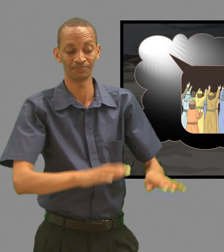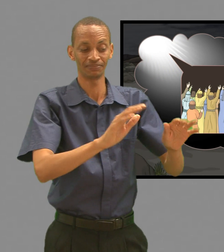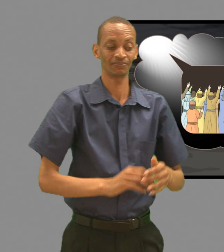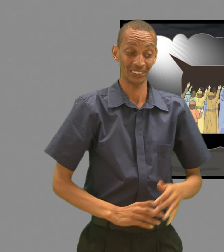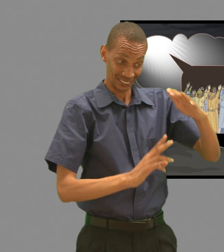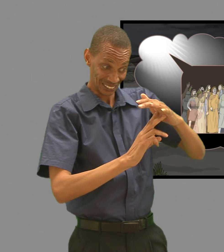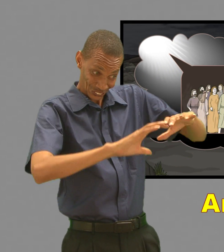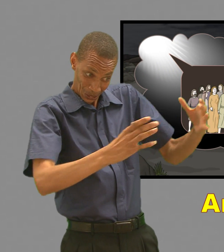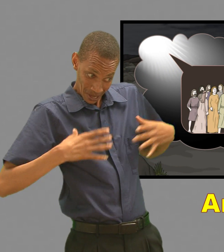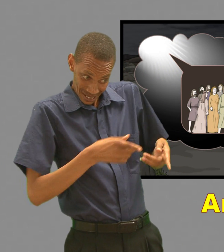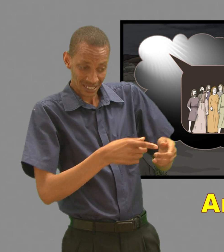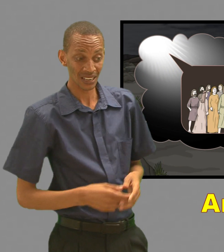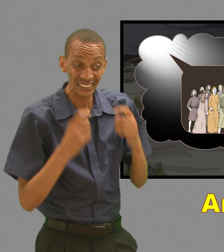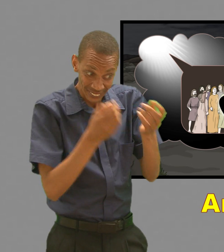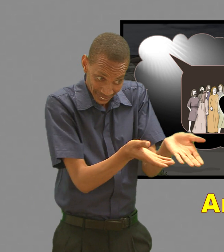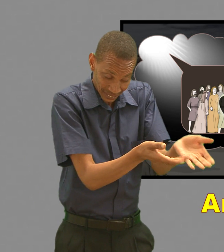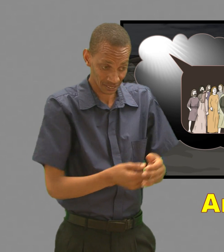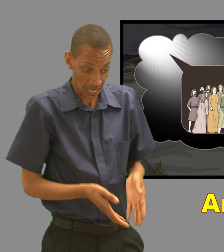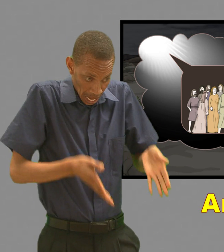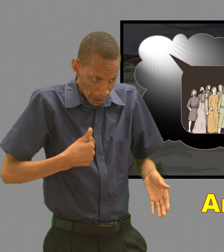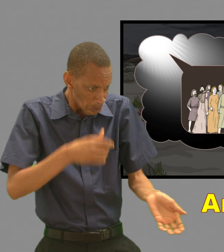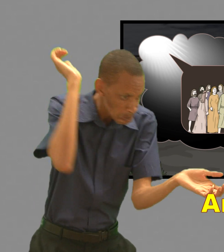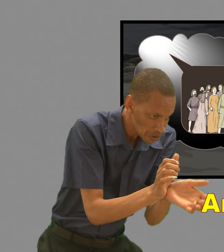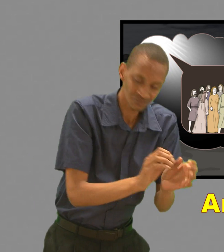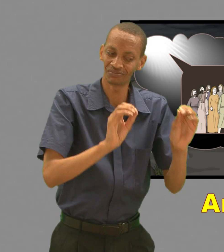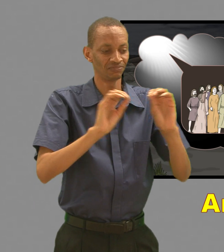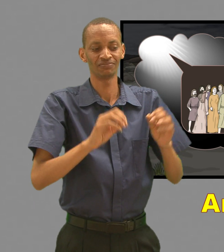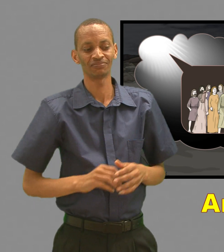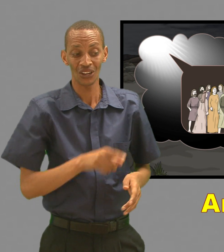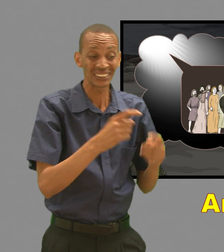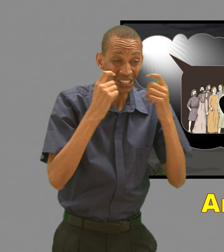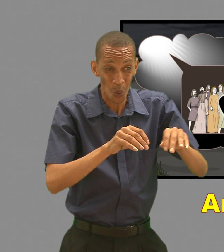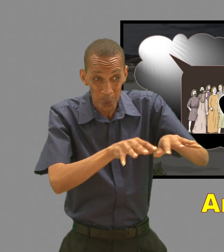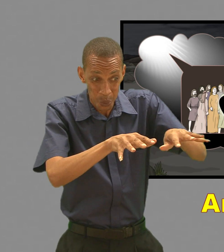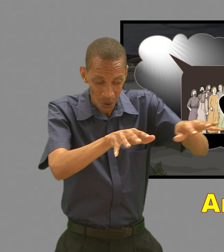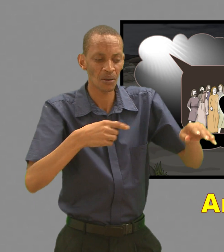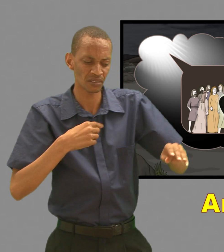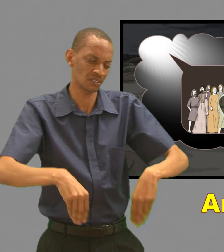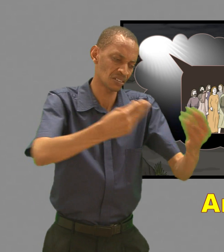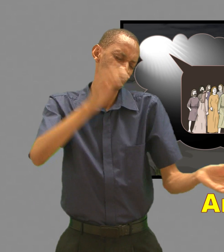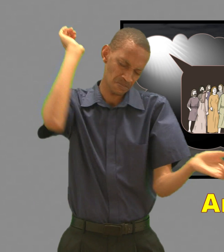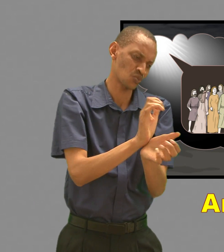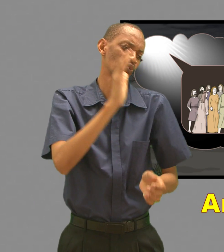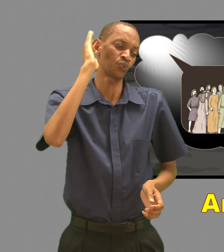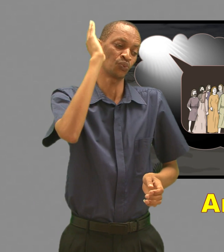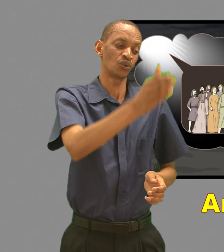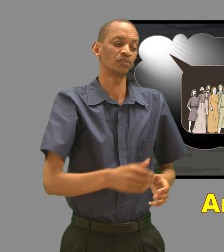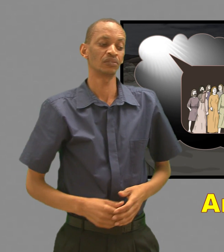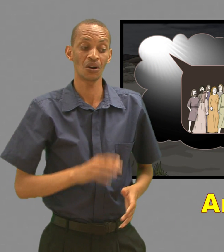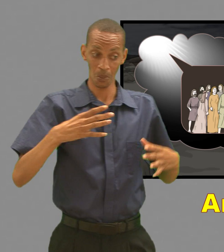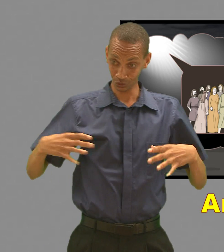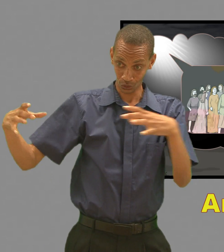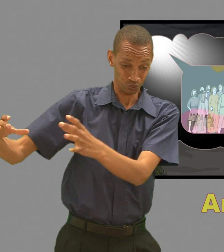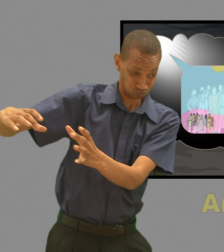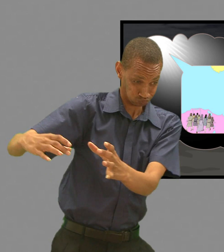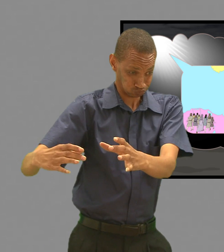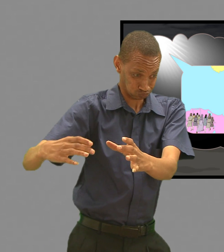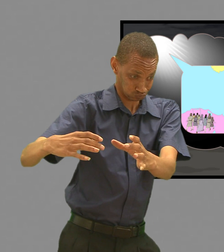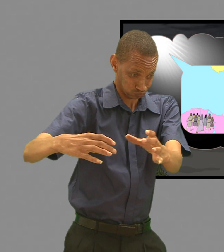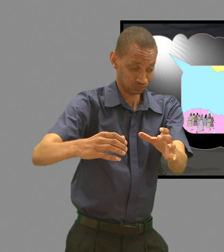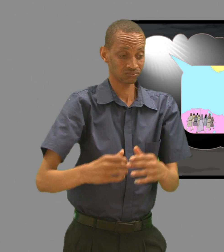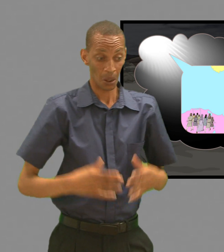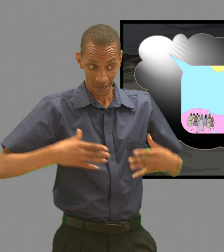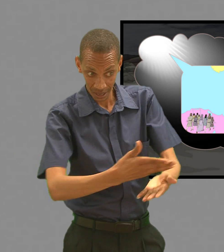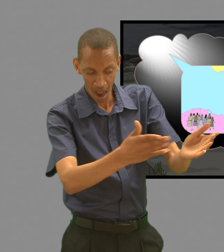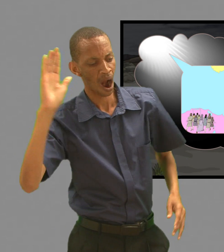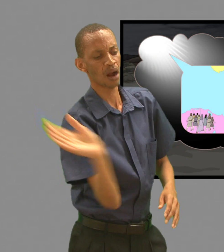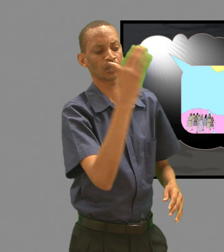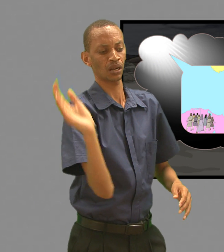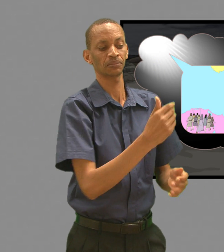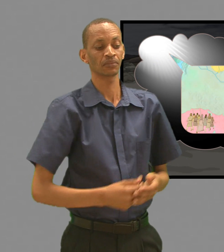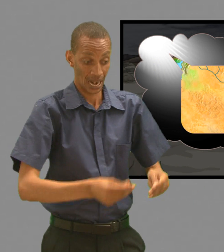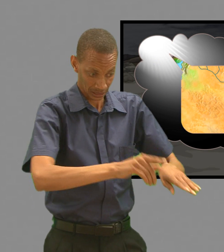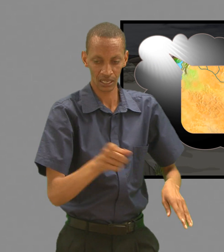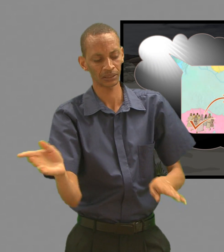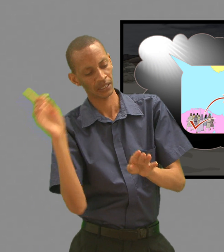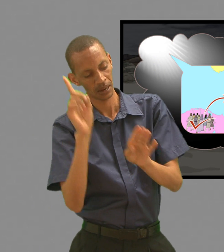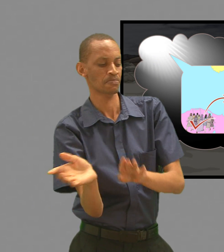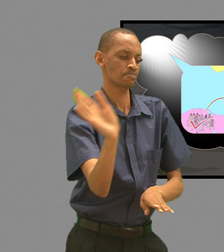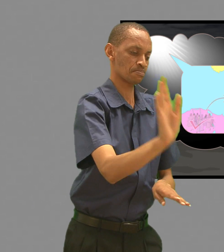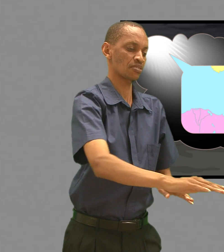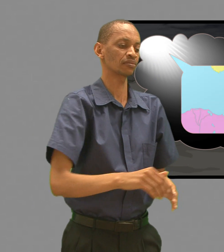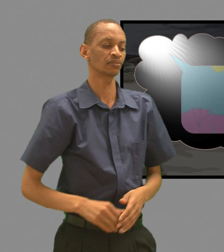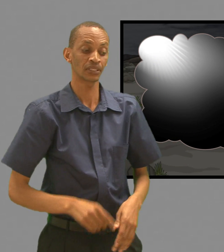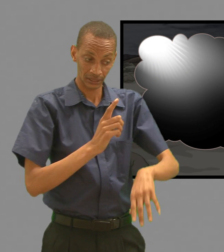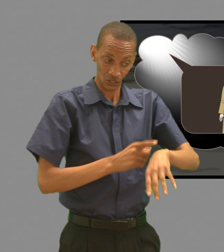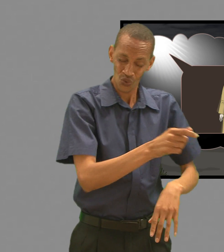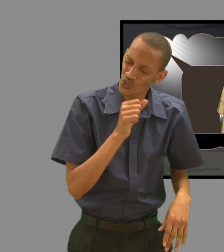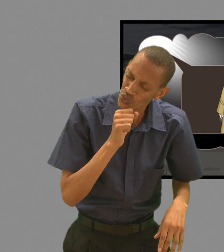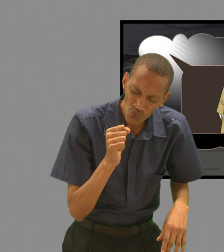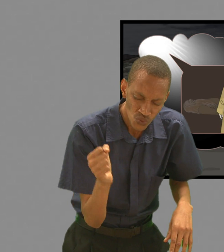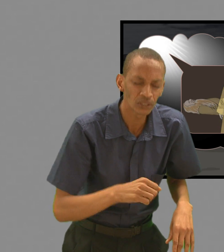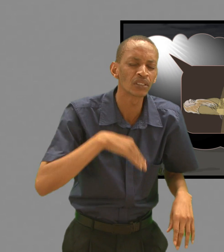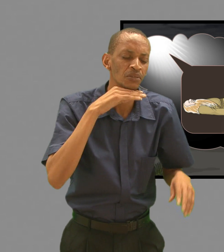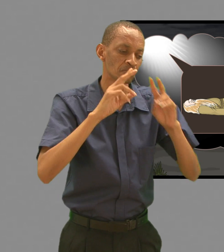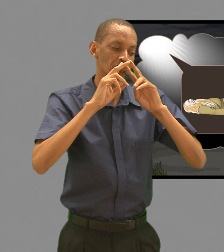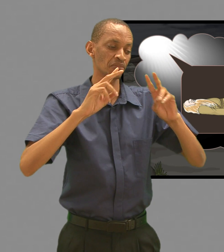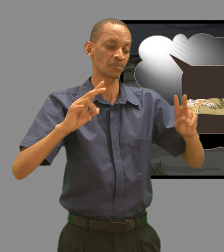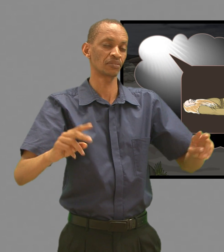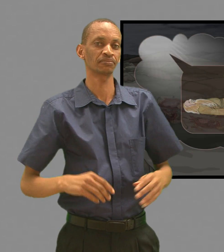In the fourth generation your descendants will return here, for the iniquity of the Amorites is not yet complete.”